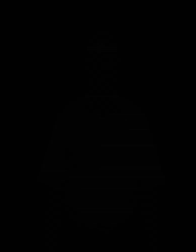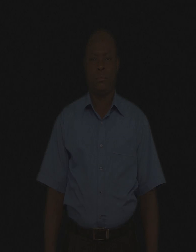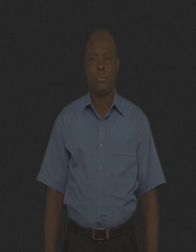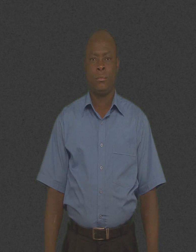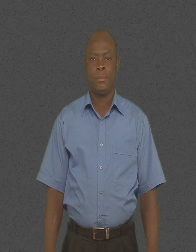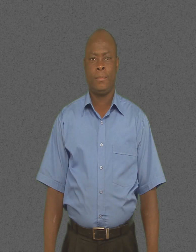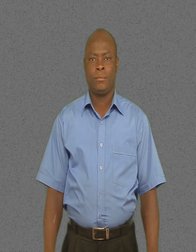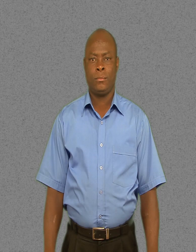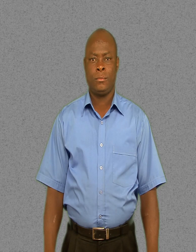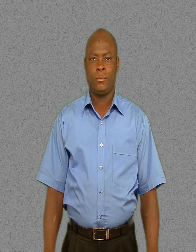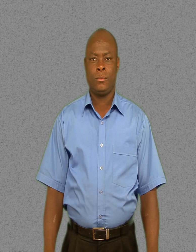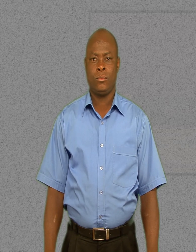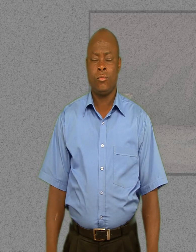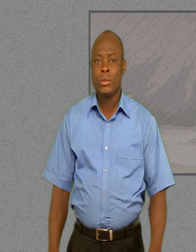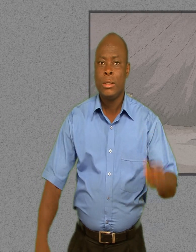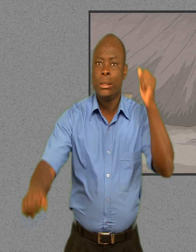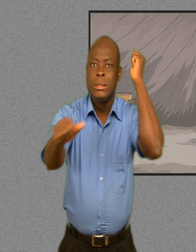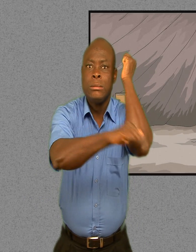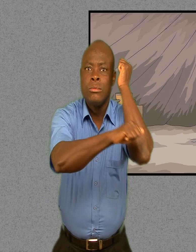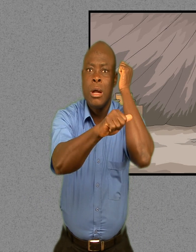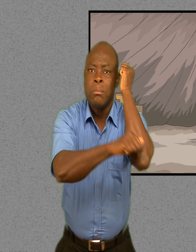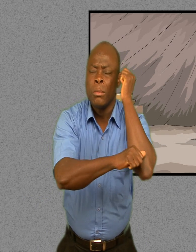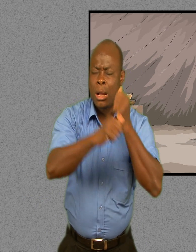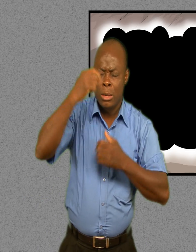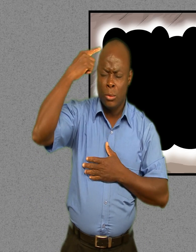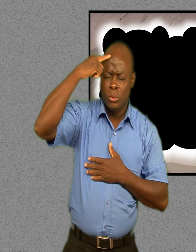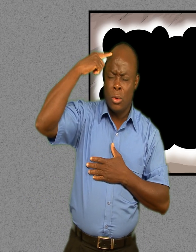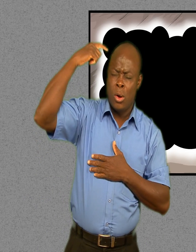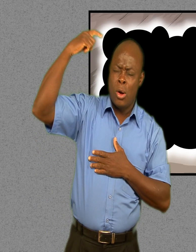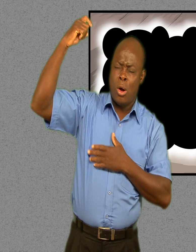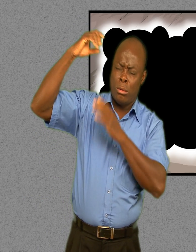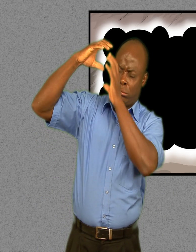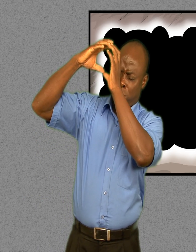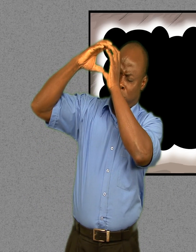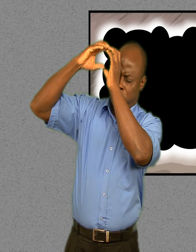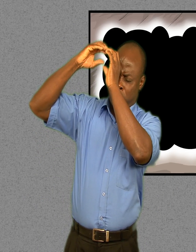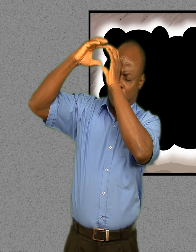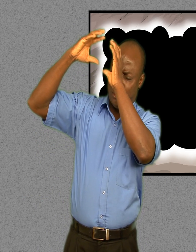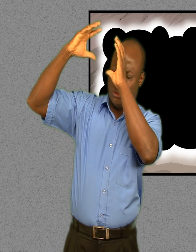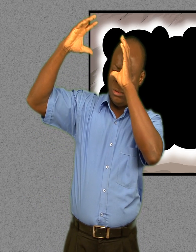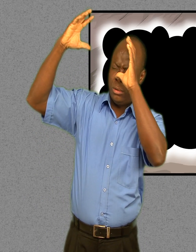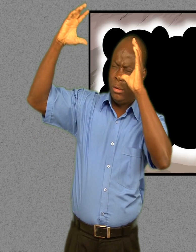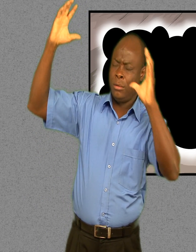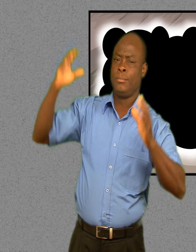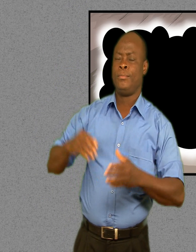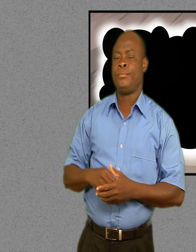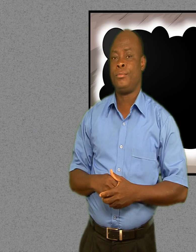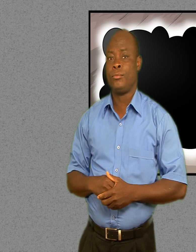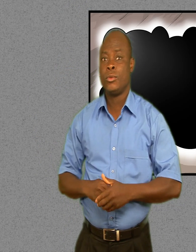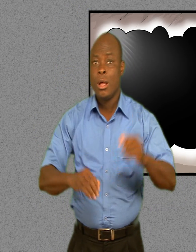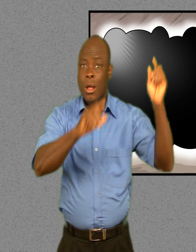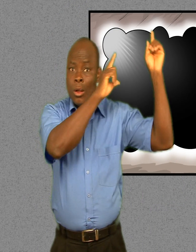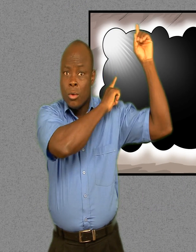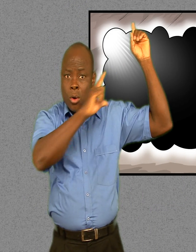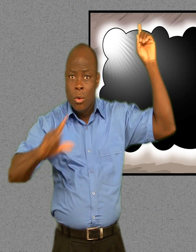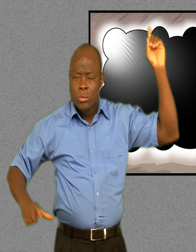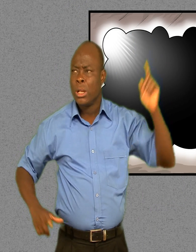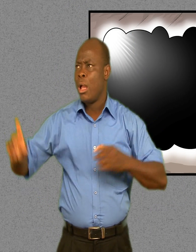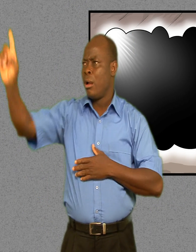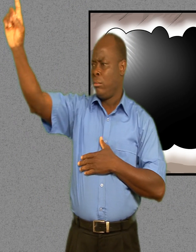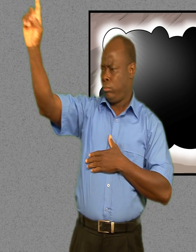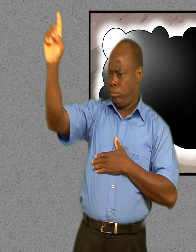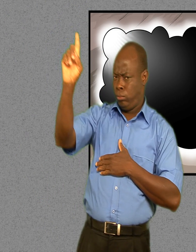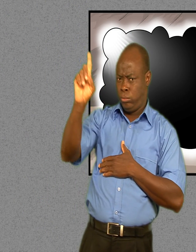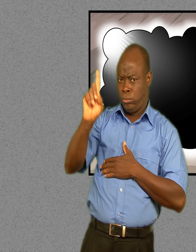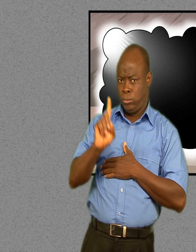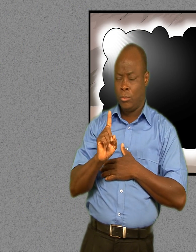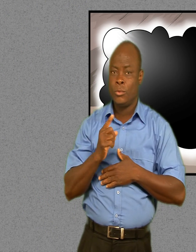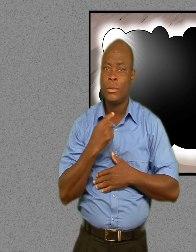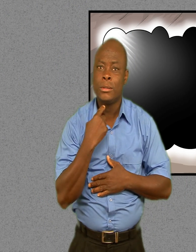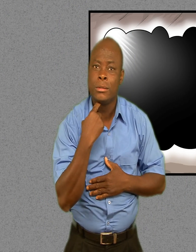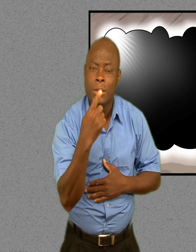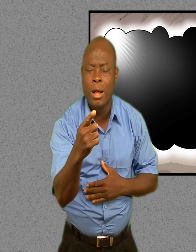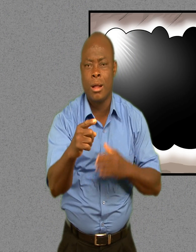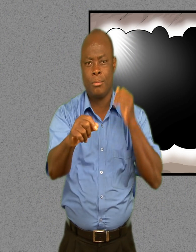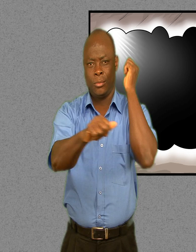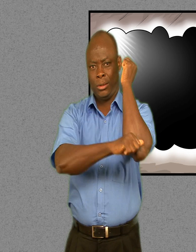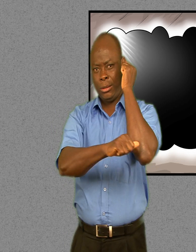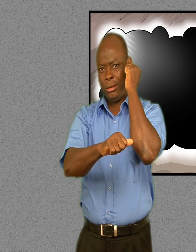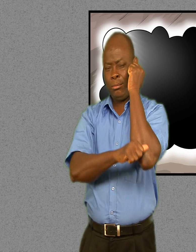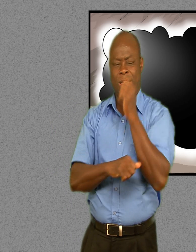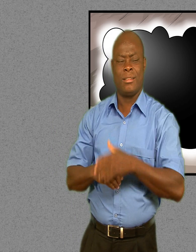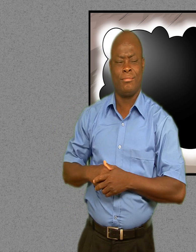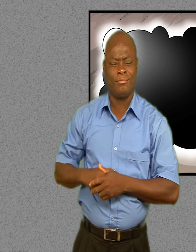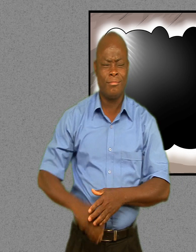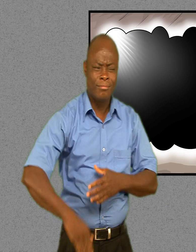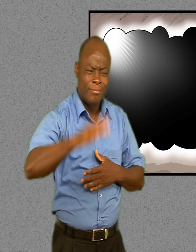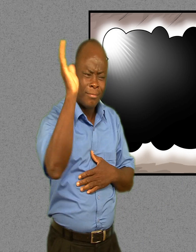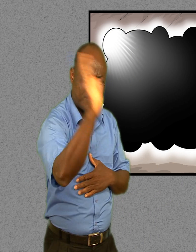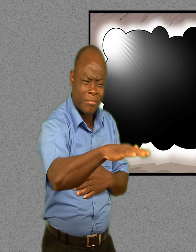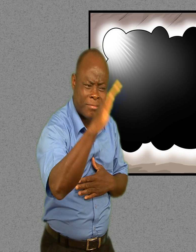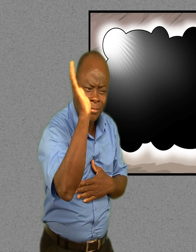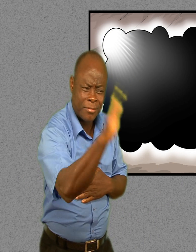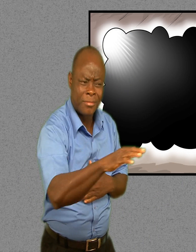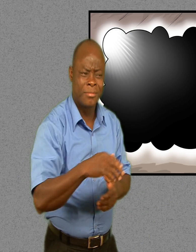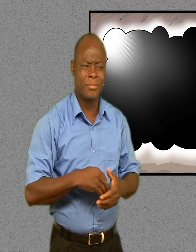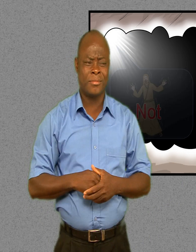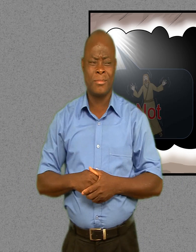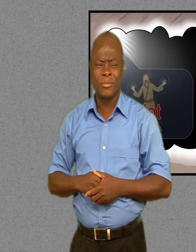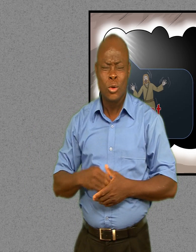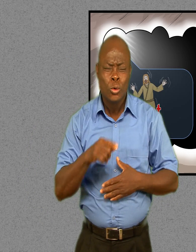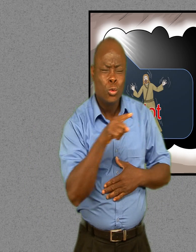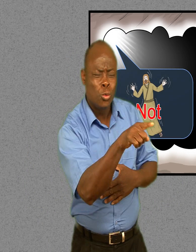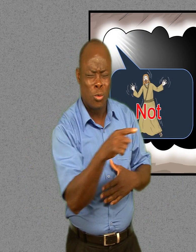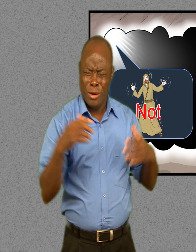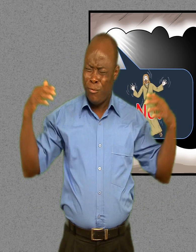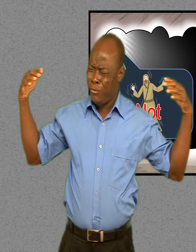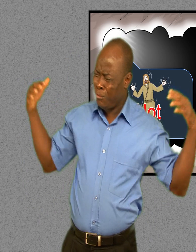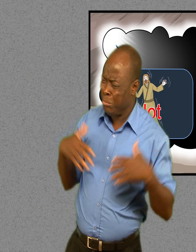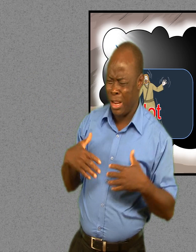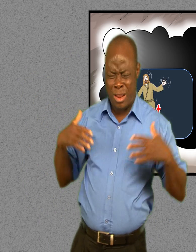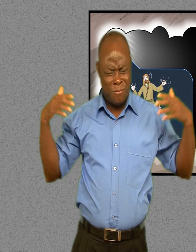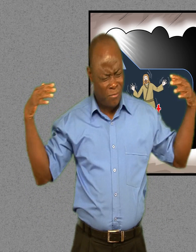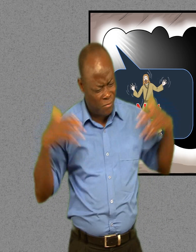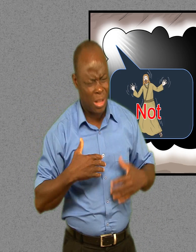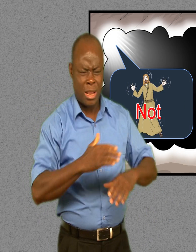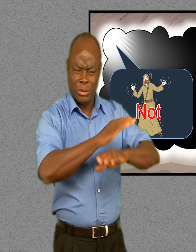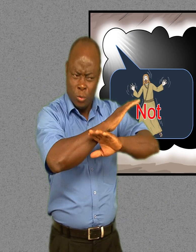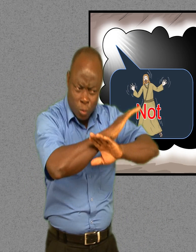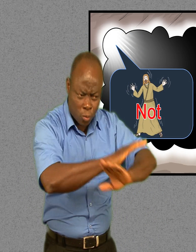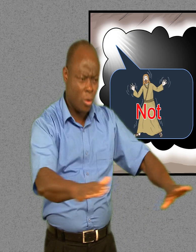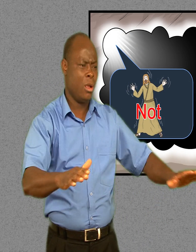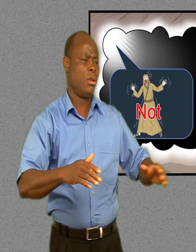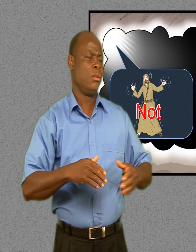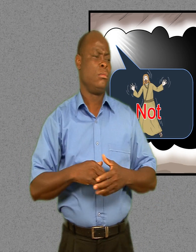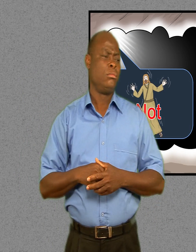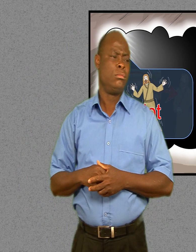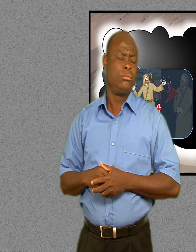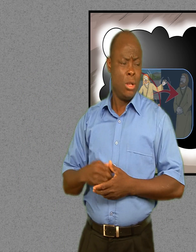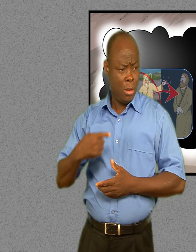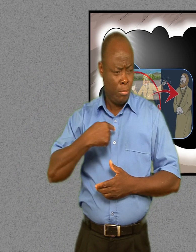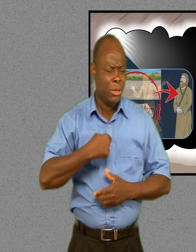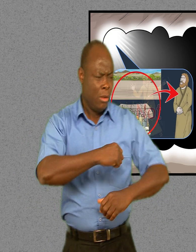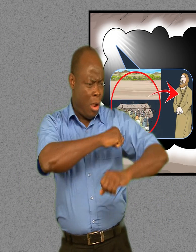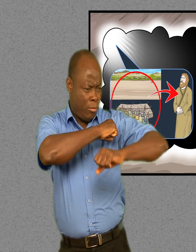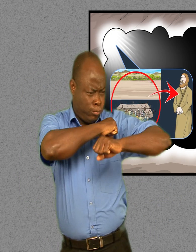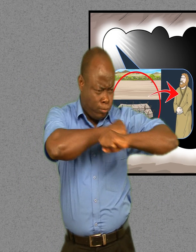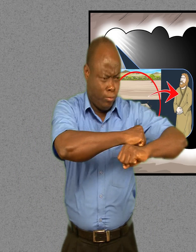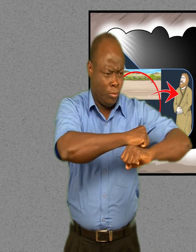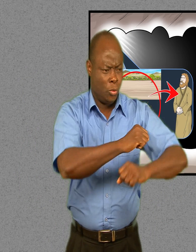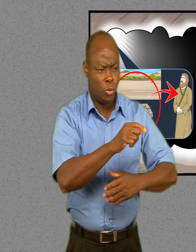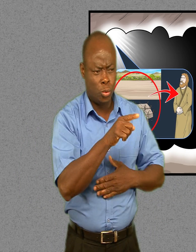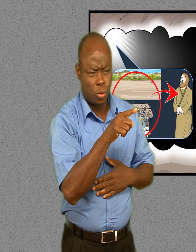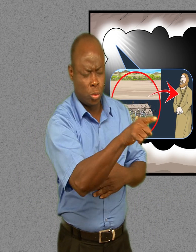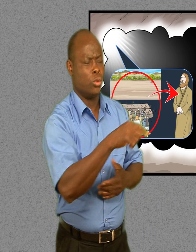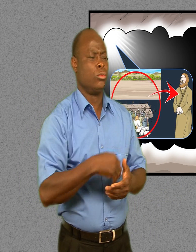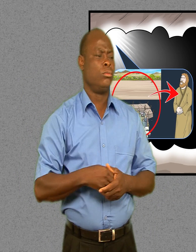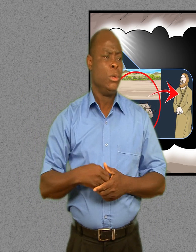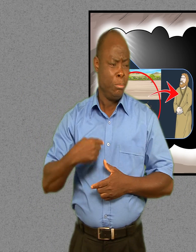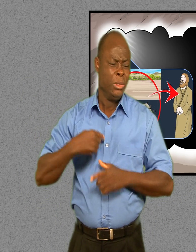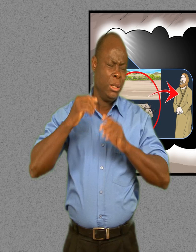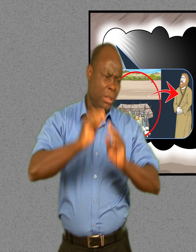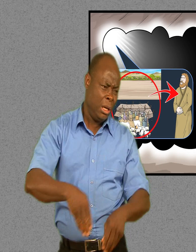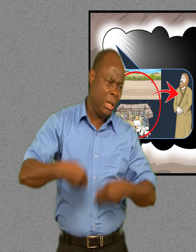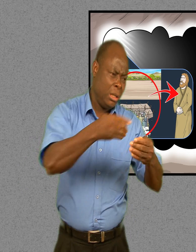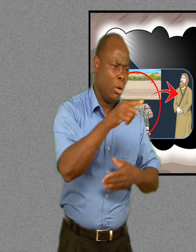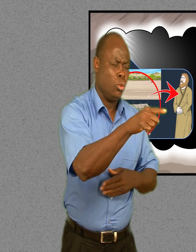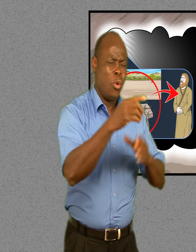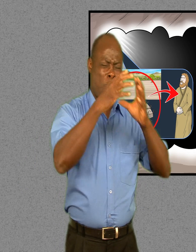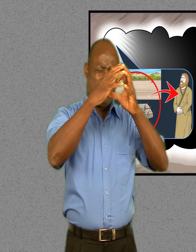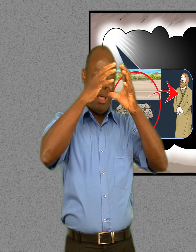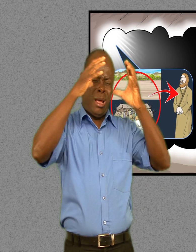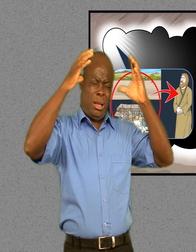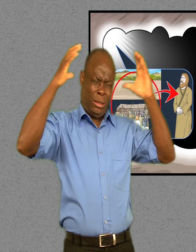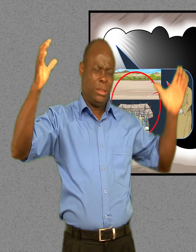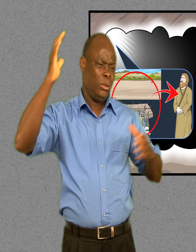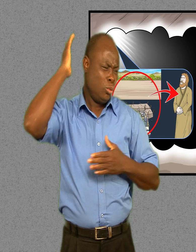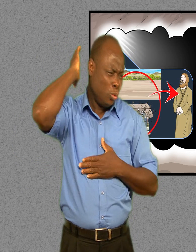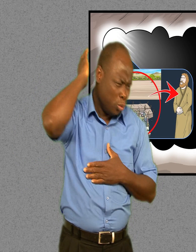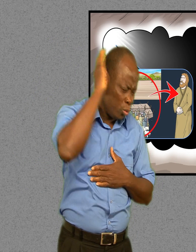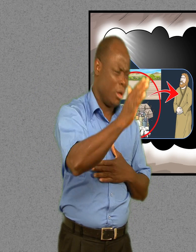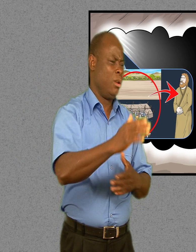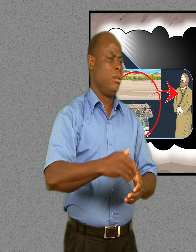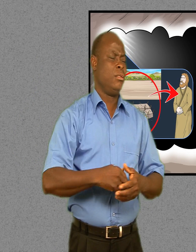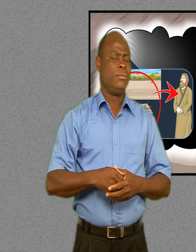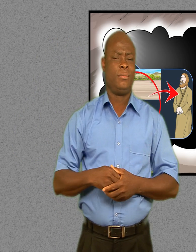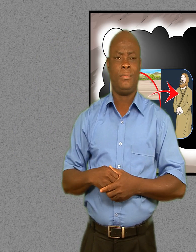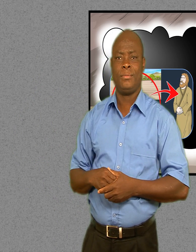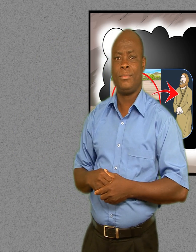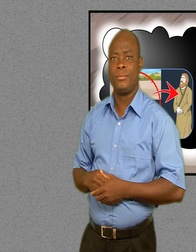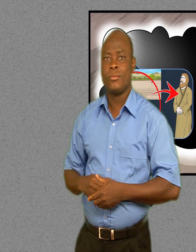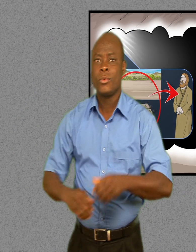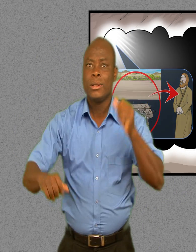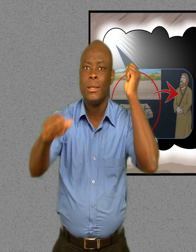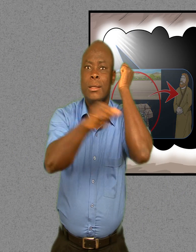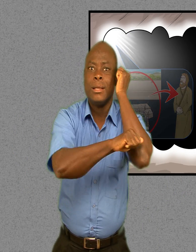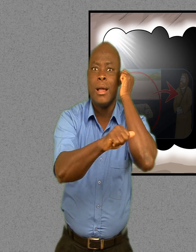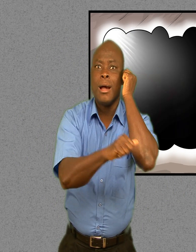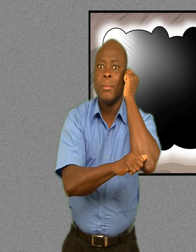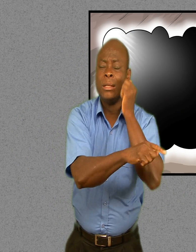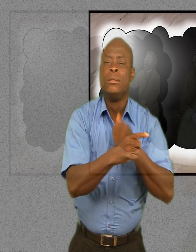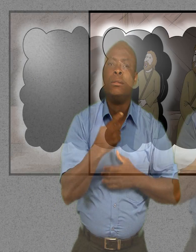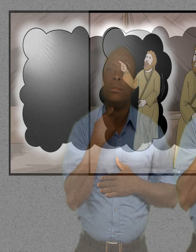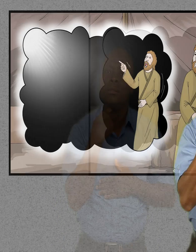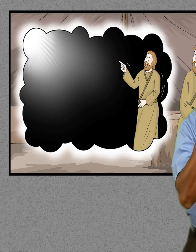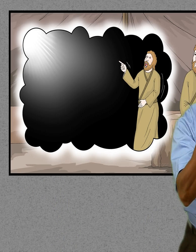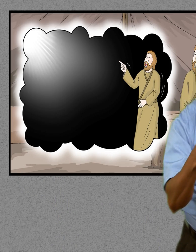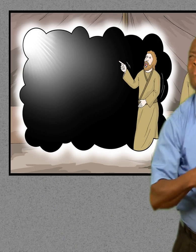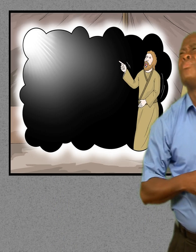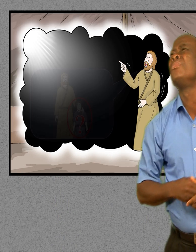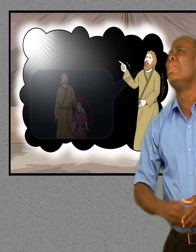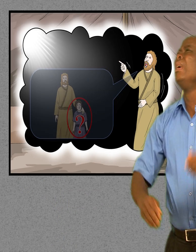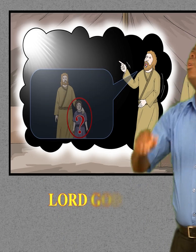After these events, the word of the LORD came to Abram in a vision: “Do not be afraid, Abram. I am your shield, your very great reward.”